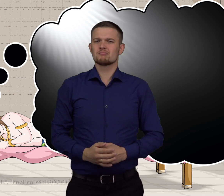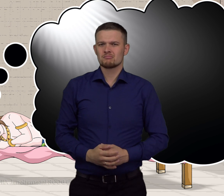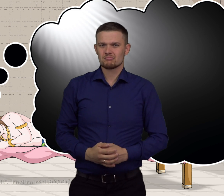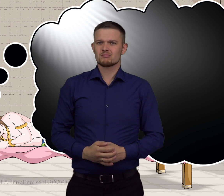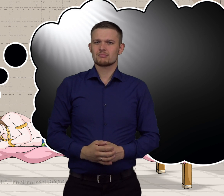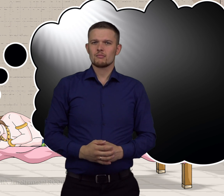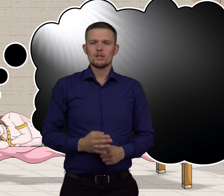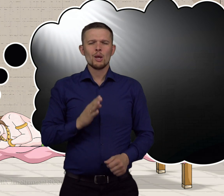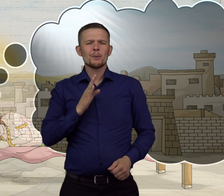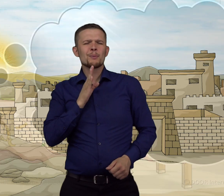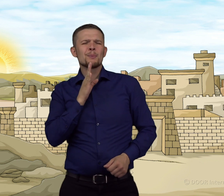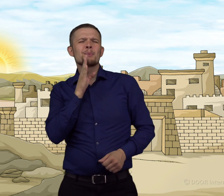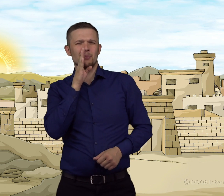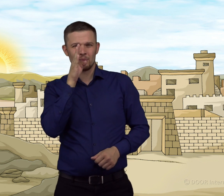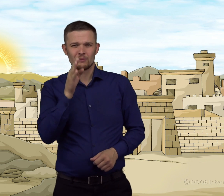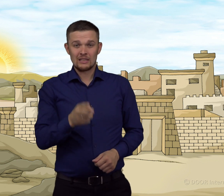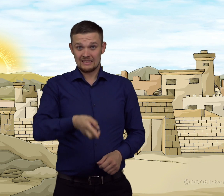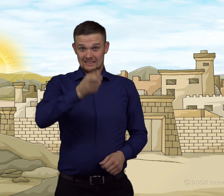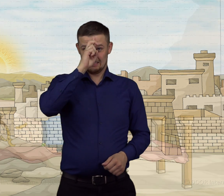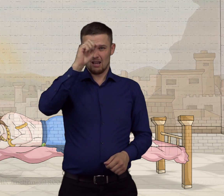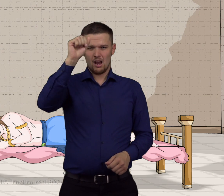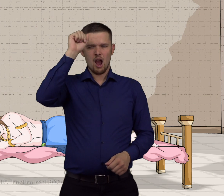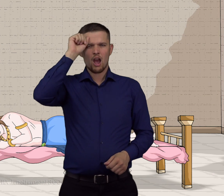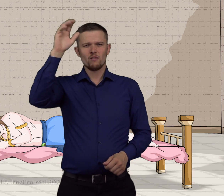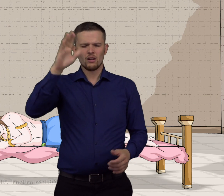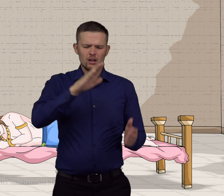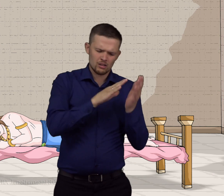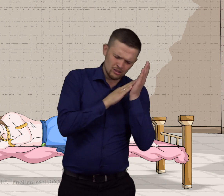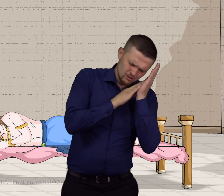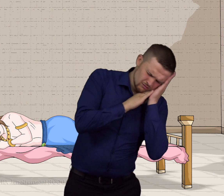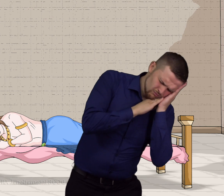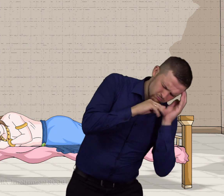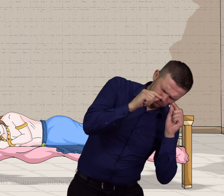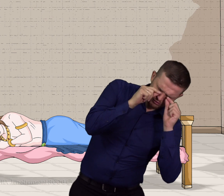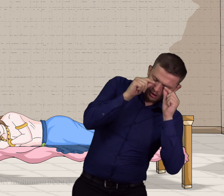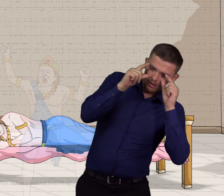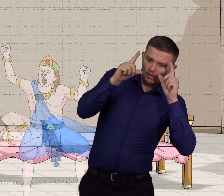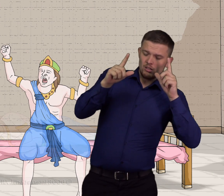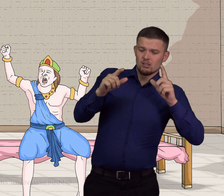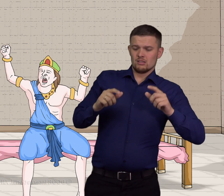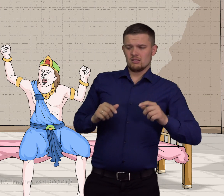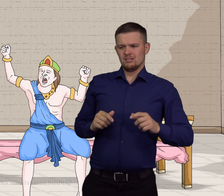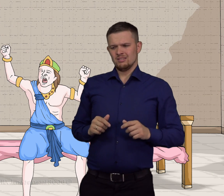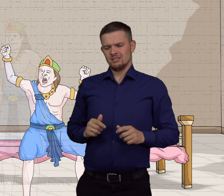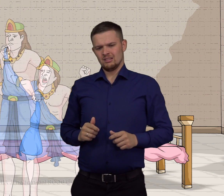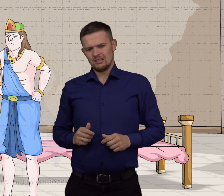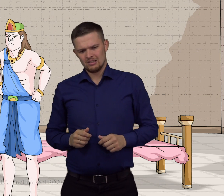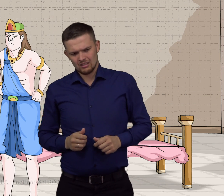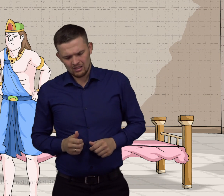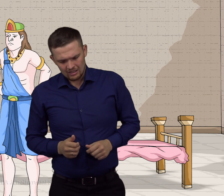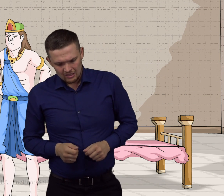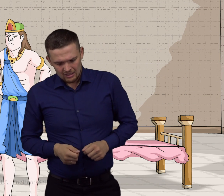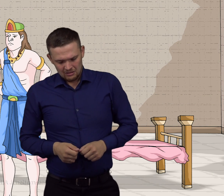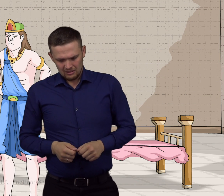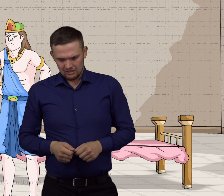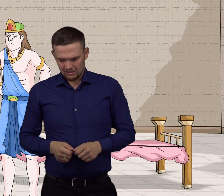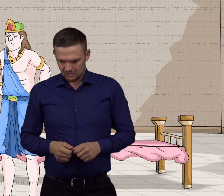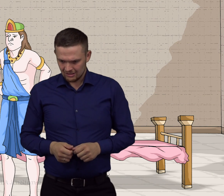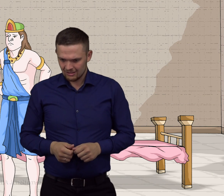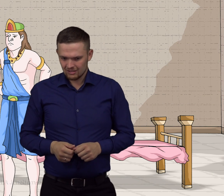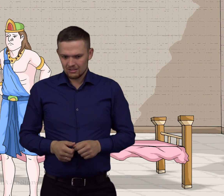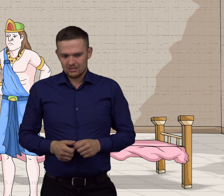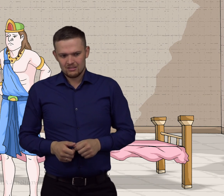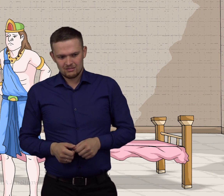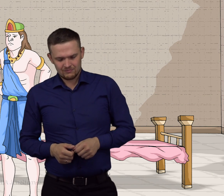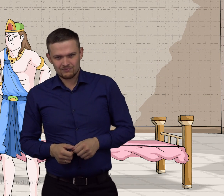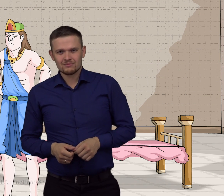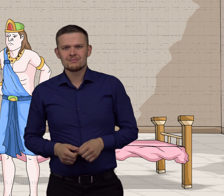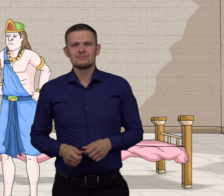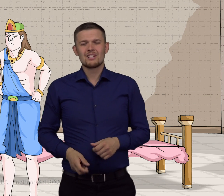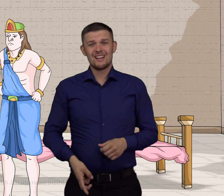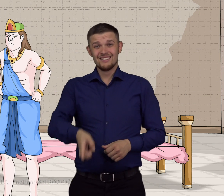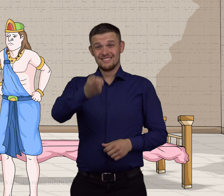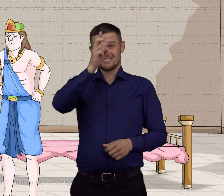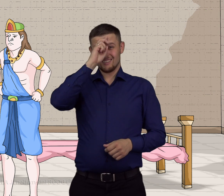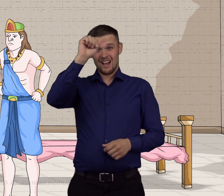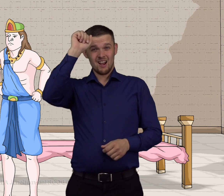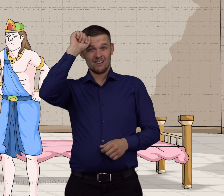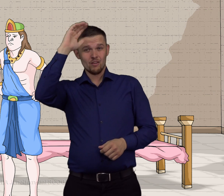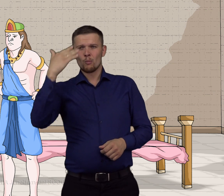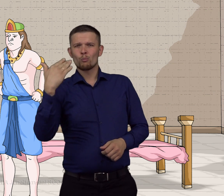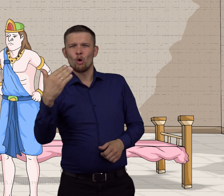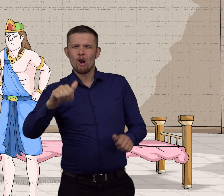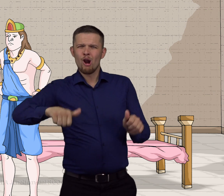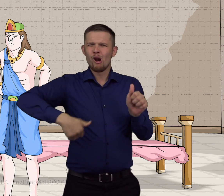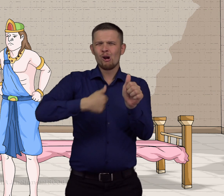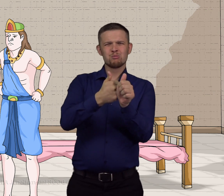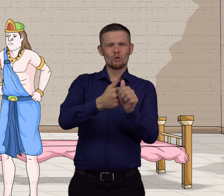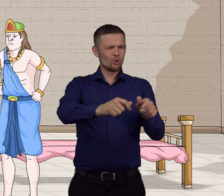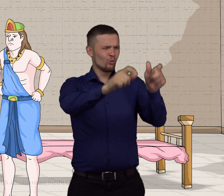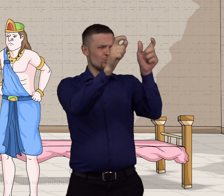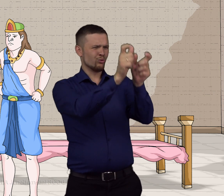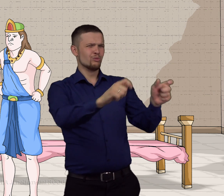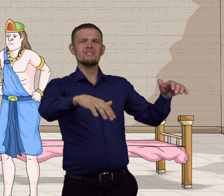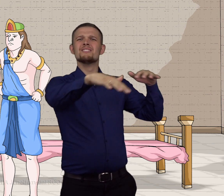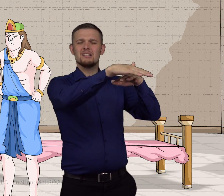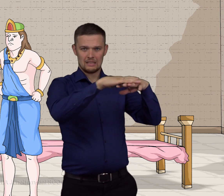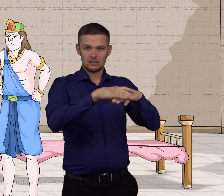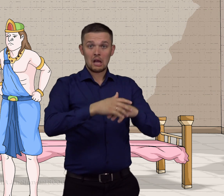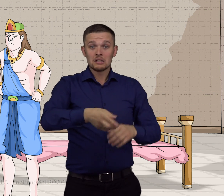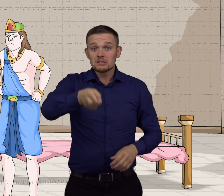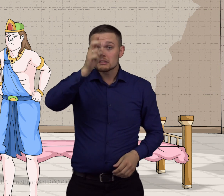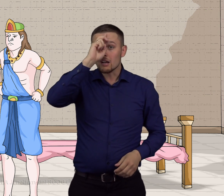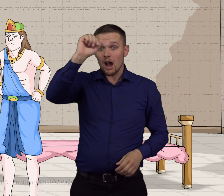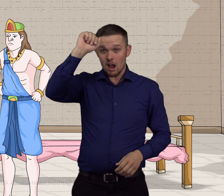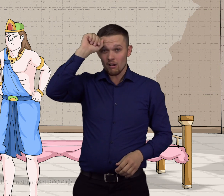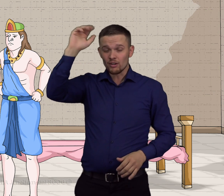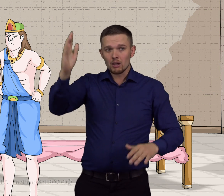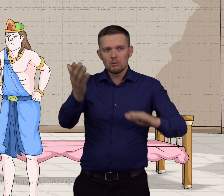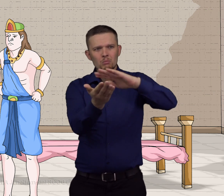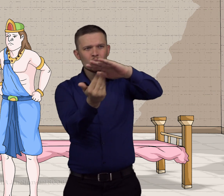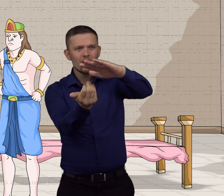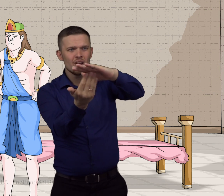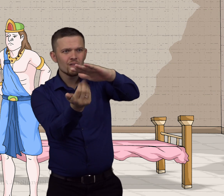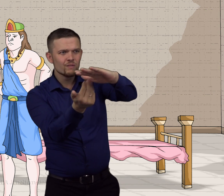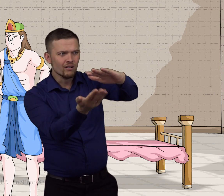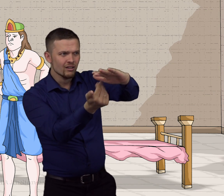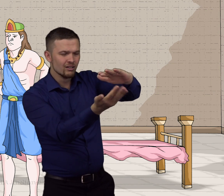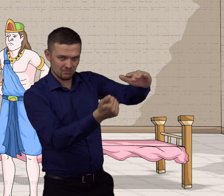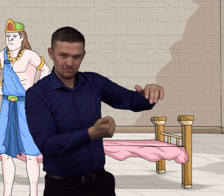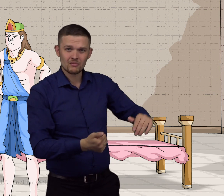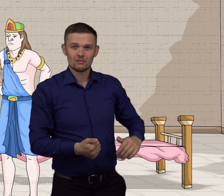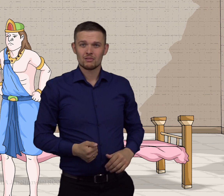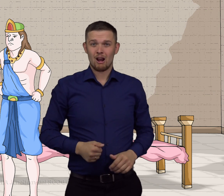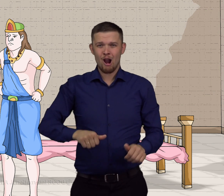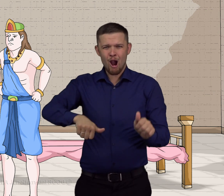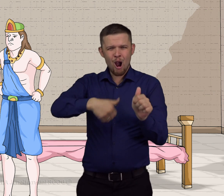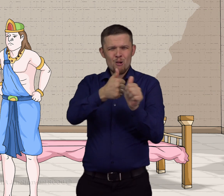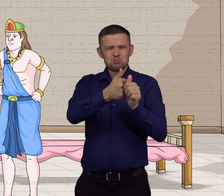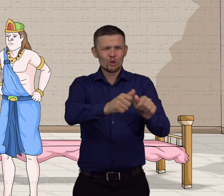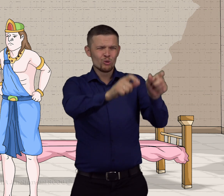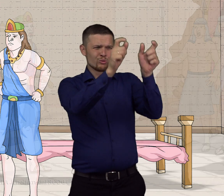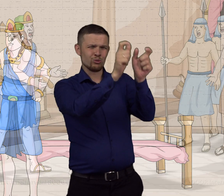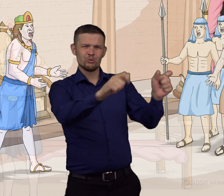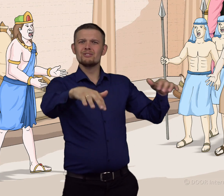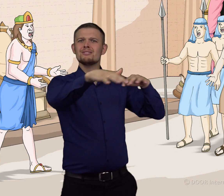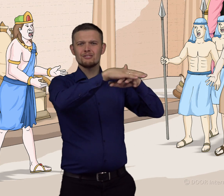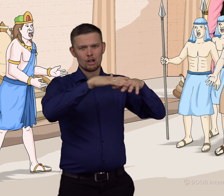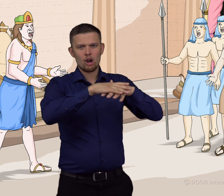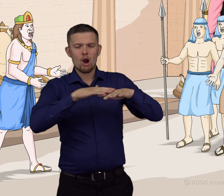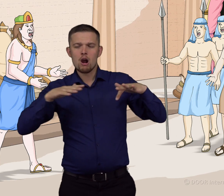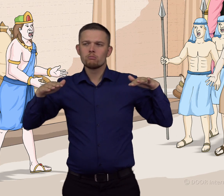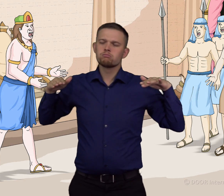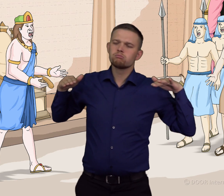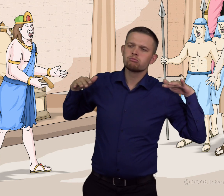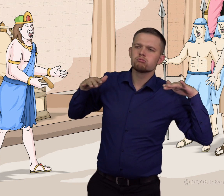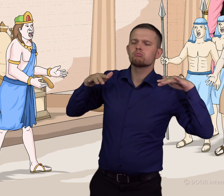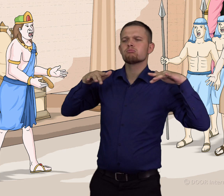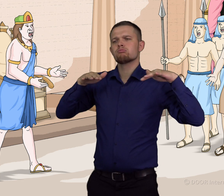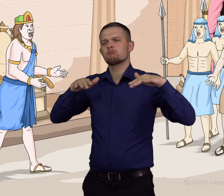Early the next morning Abimelech got up and summoned all his servants;